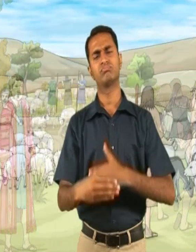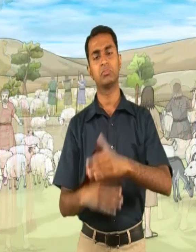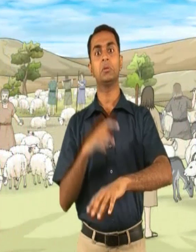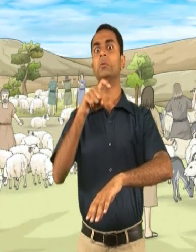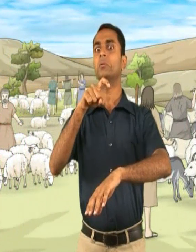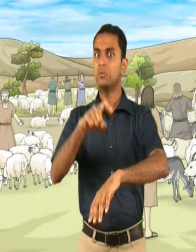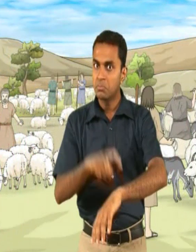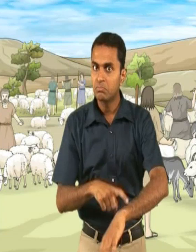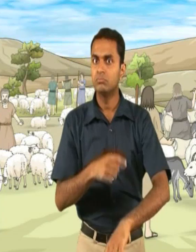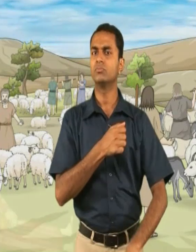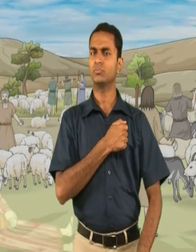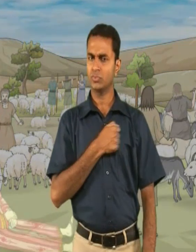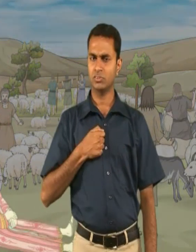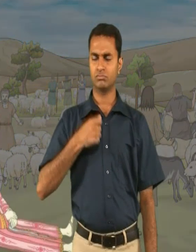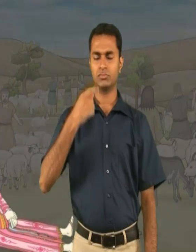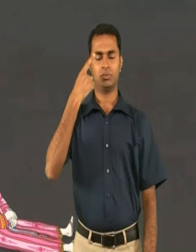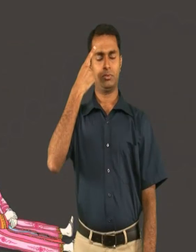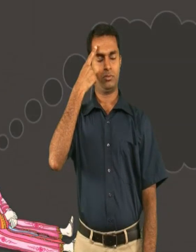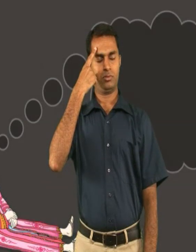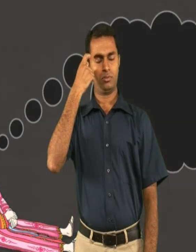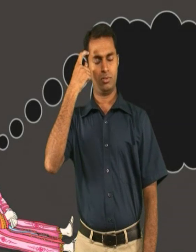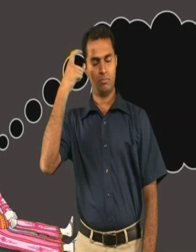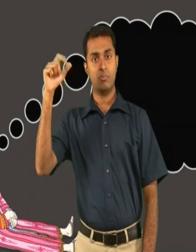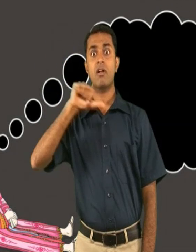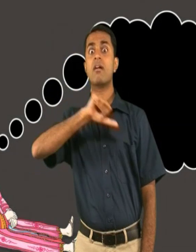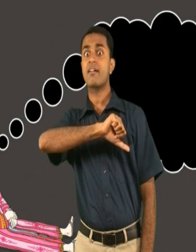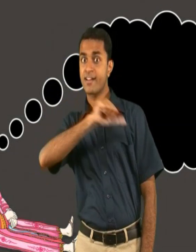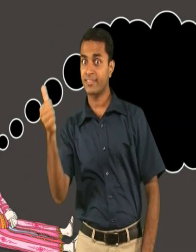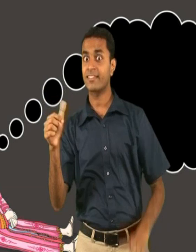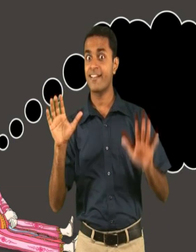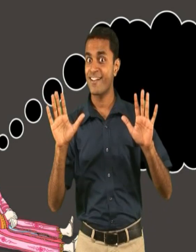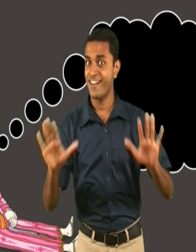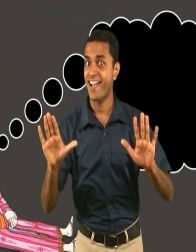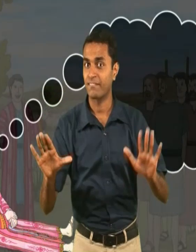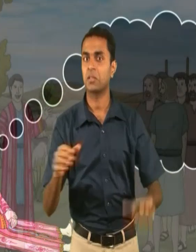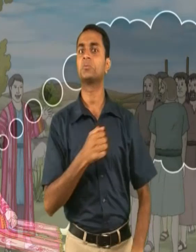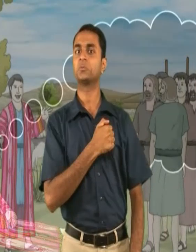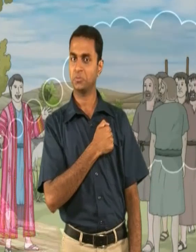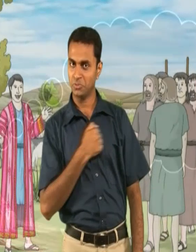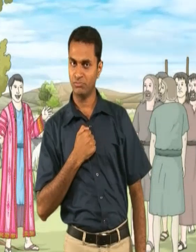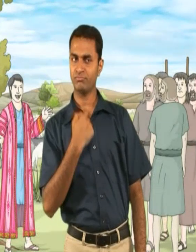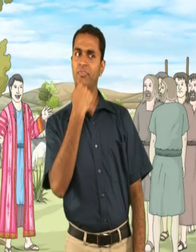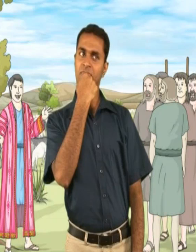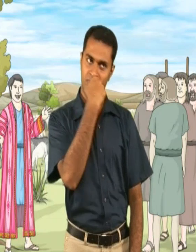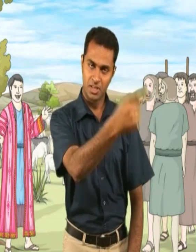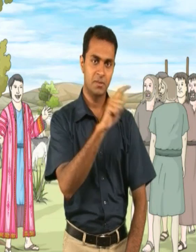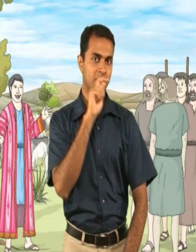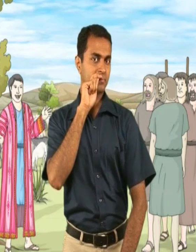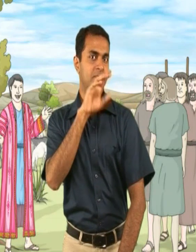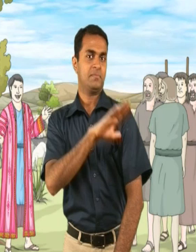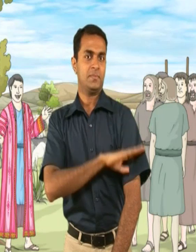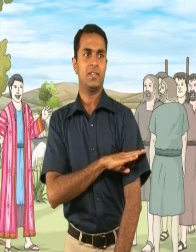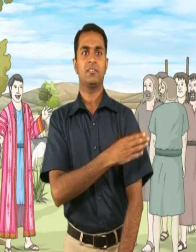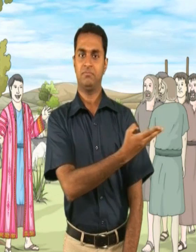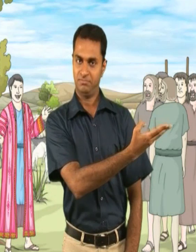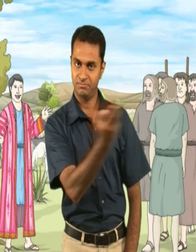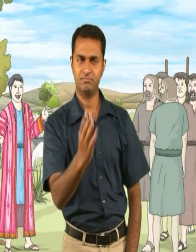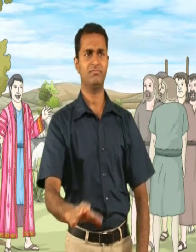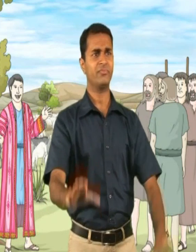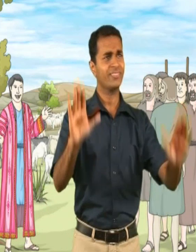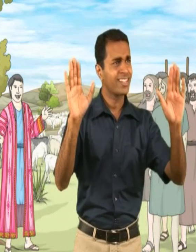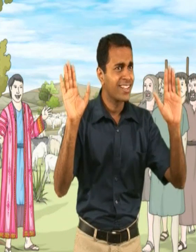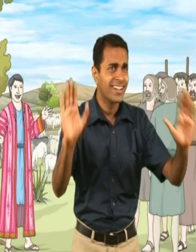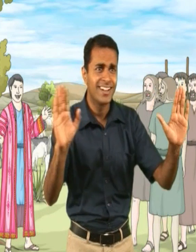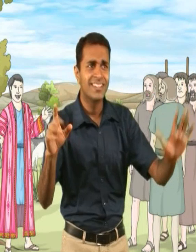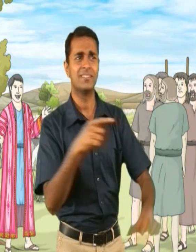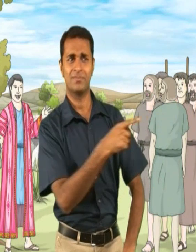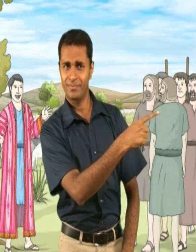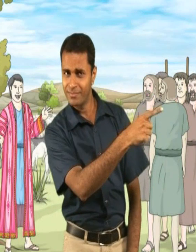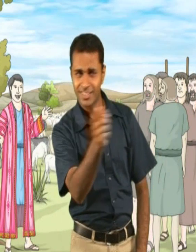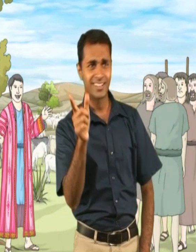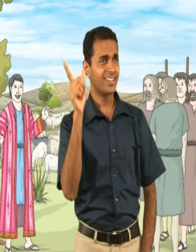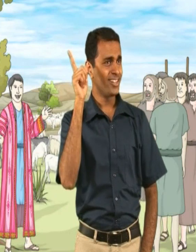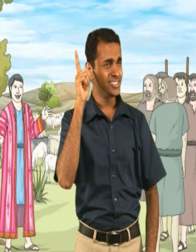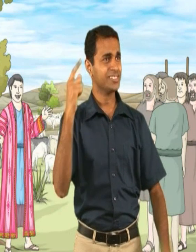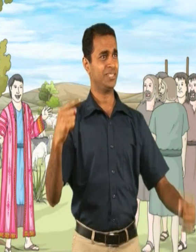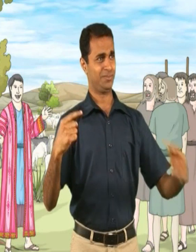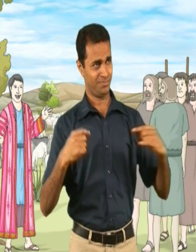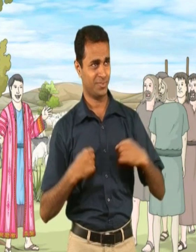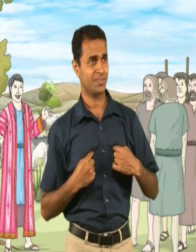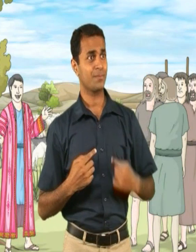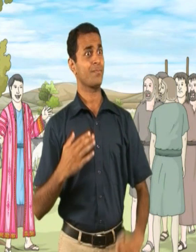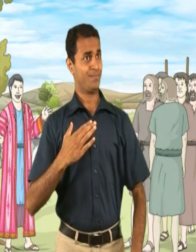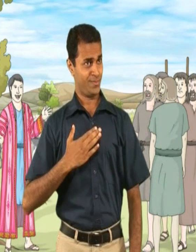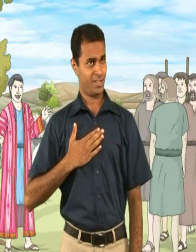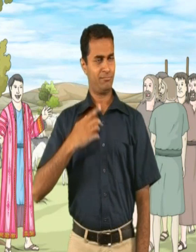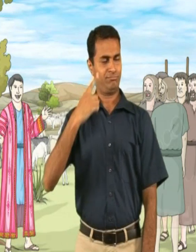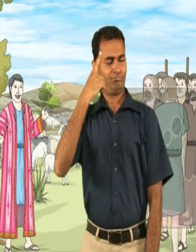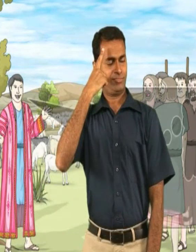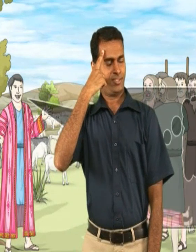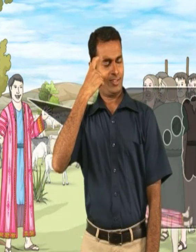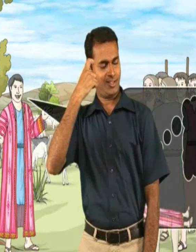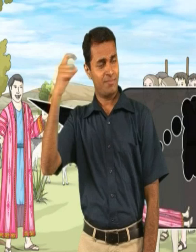Then Joseph had another dream and told it to his brothers.